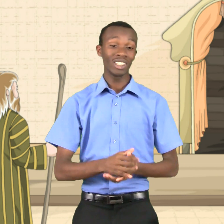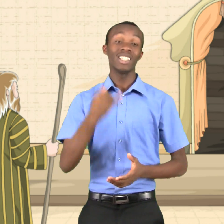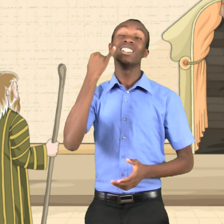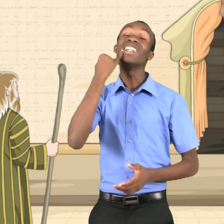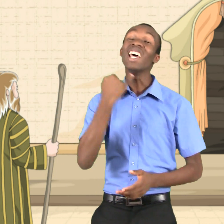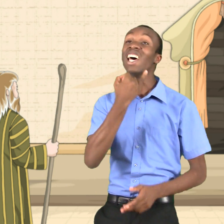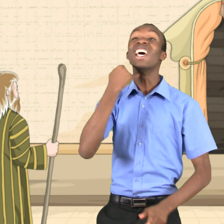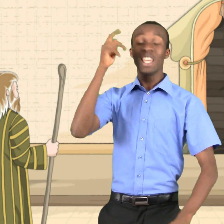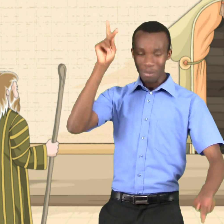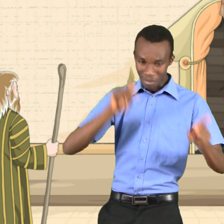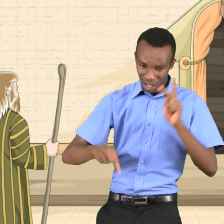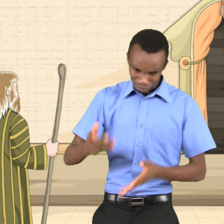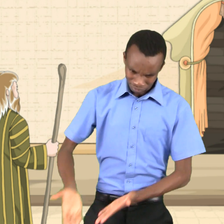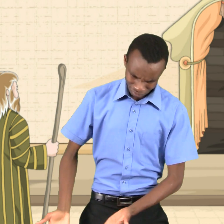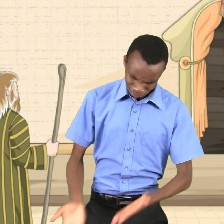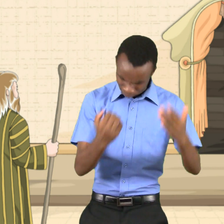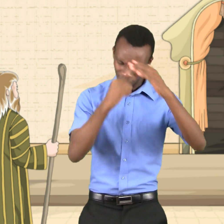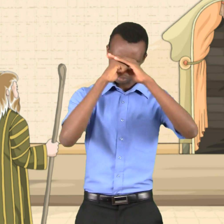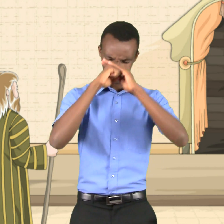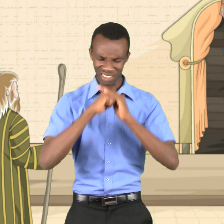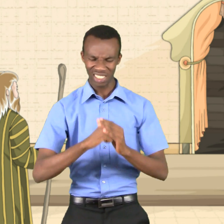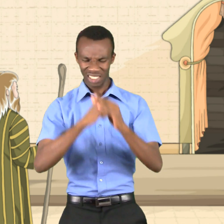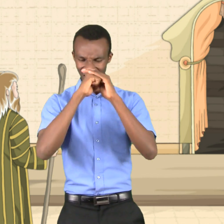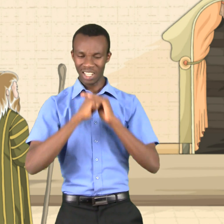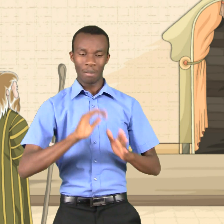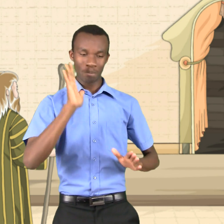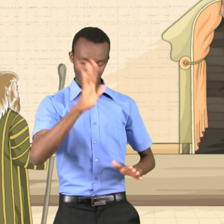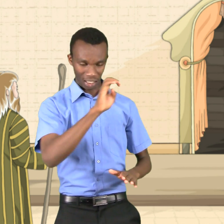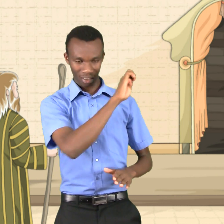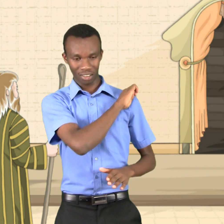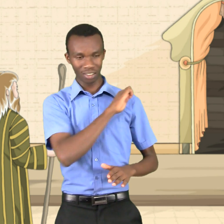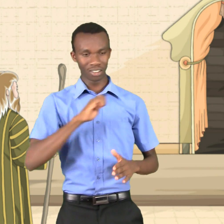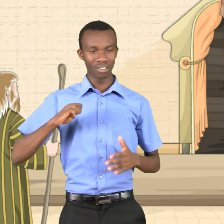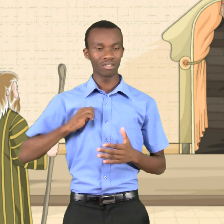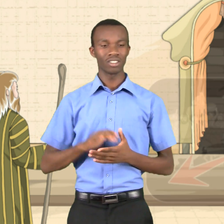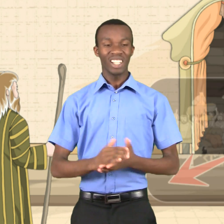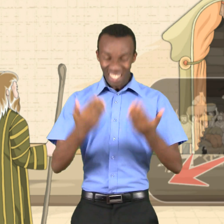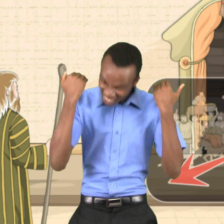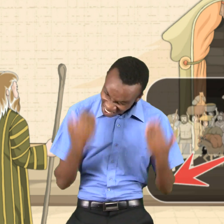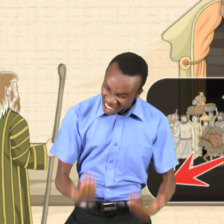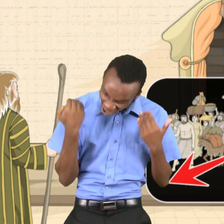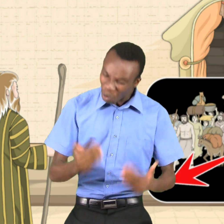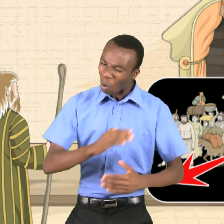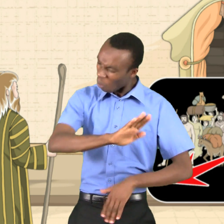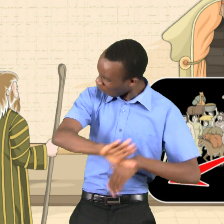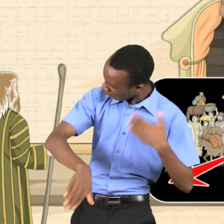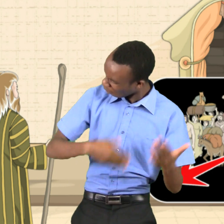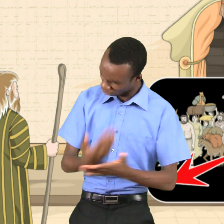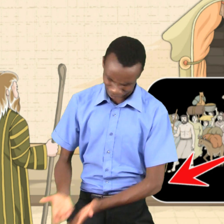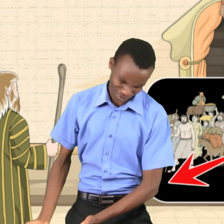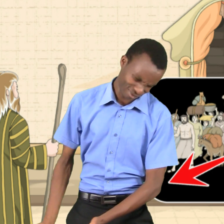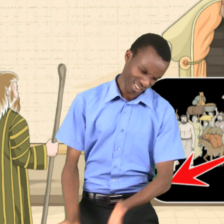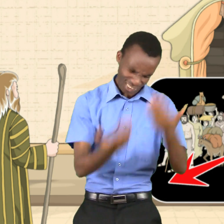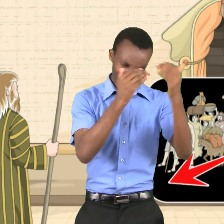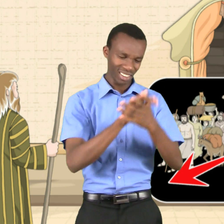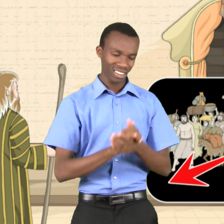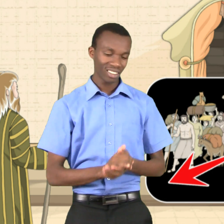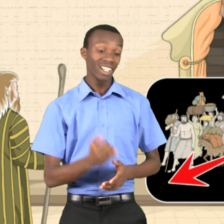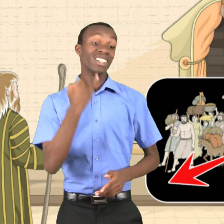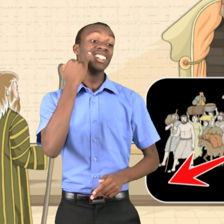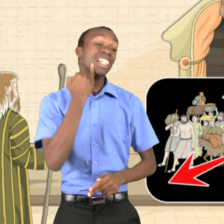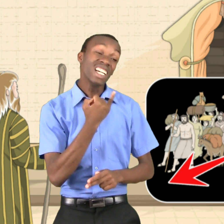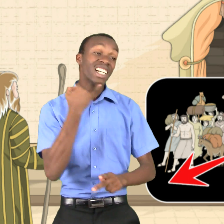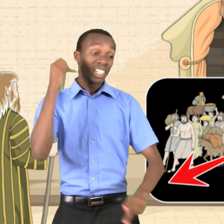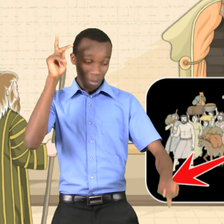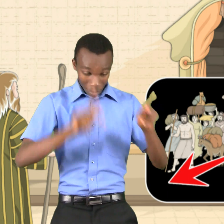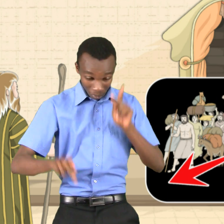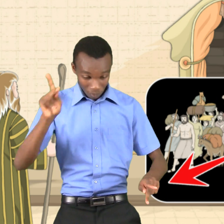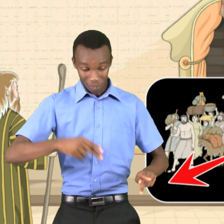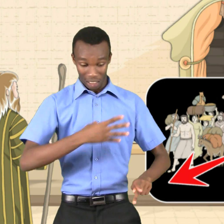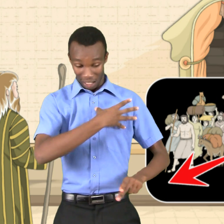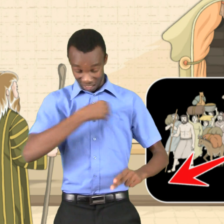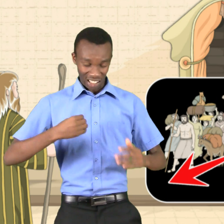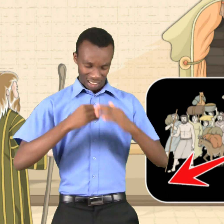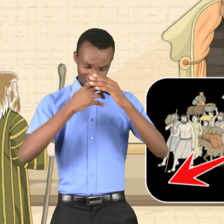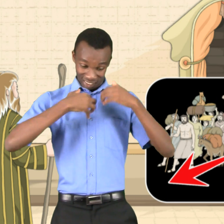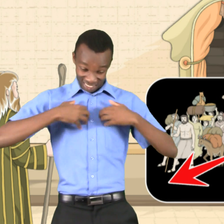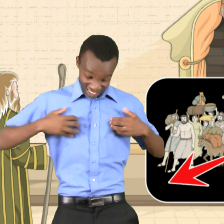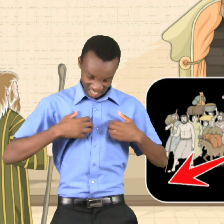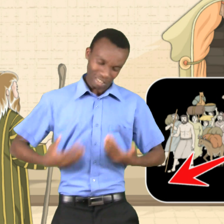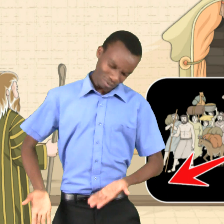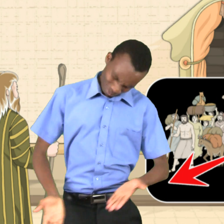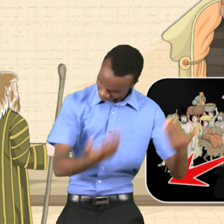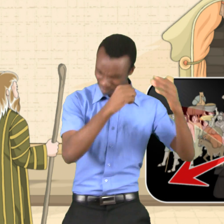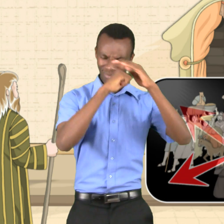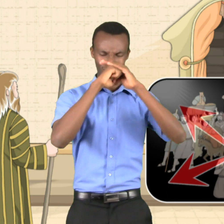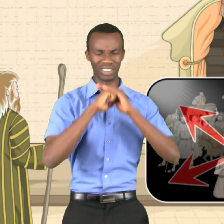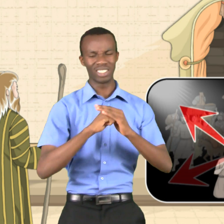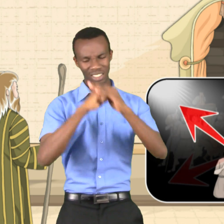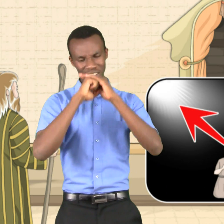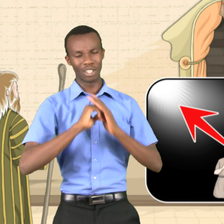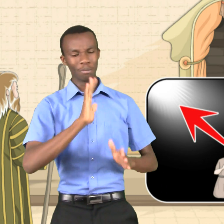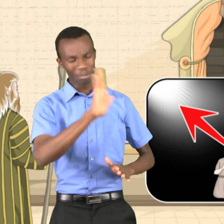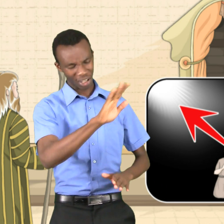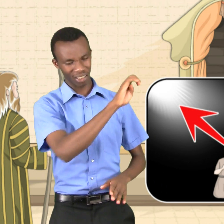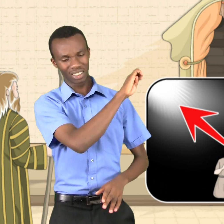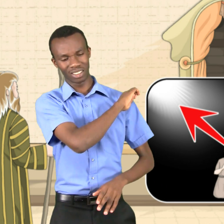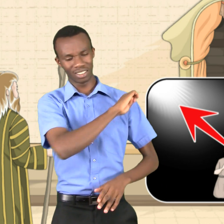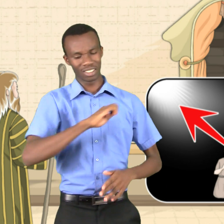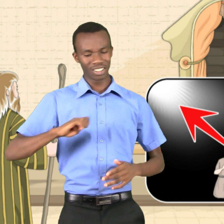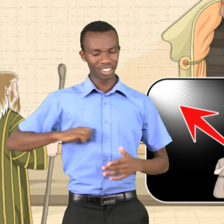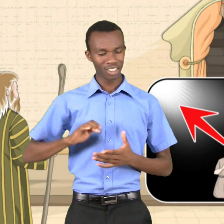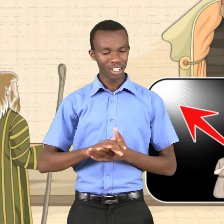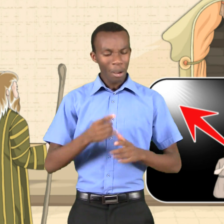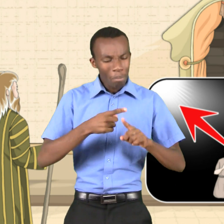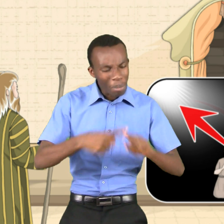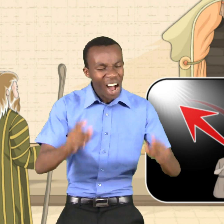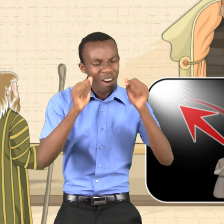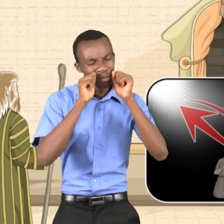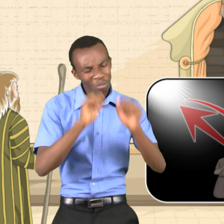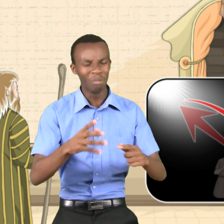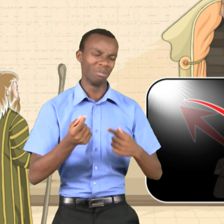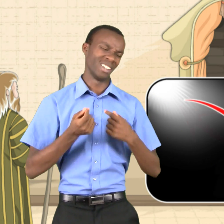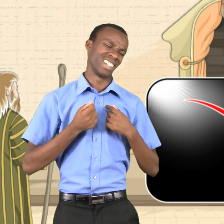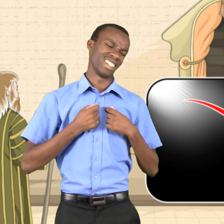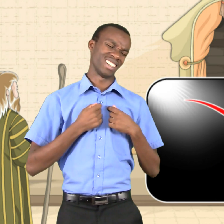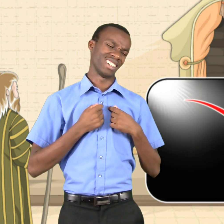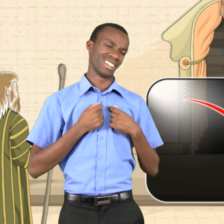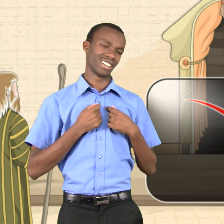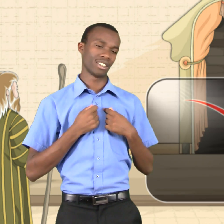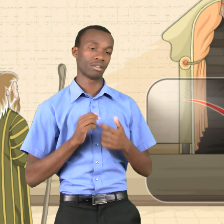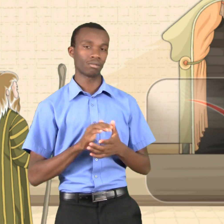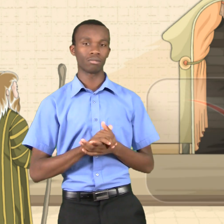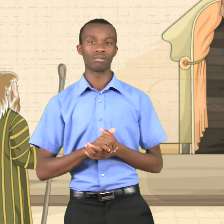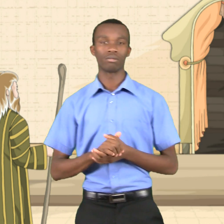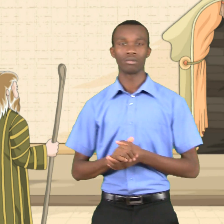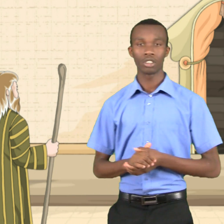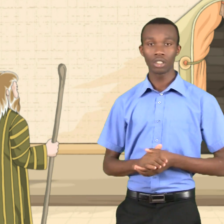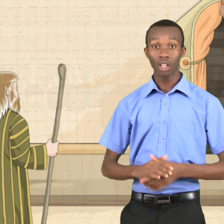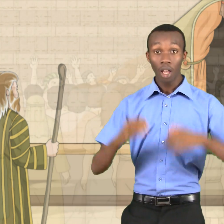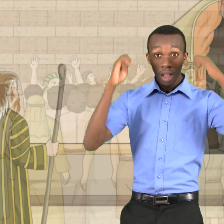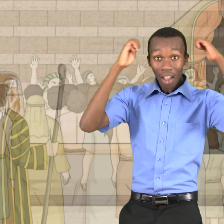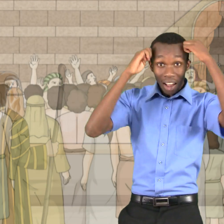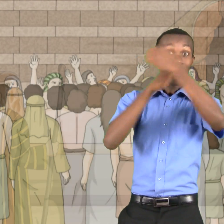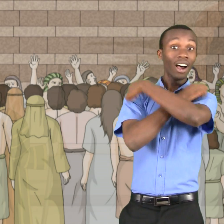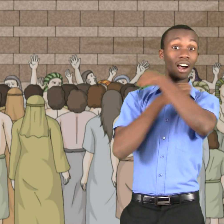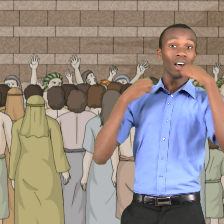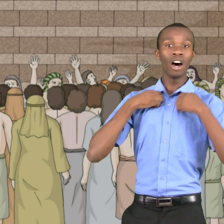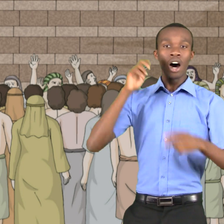Go, worship the LORD as you have requested. Take your flocks and herds as well, just as you have said, and depart! And bless me also.”